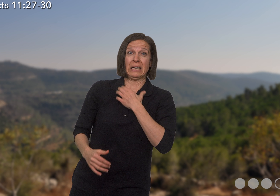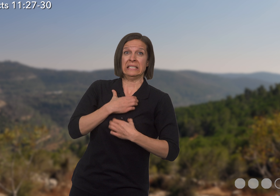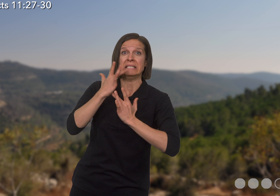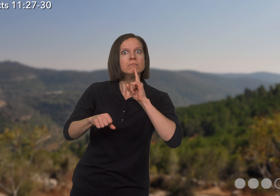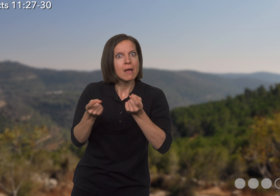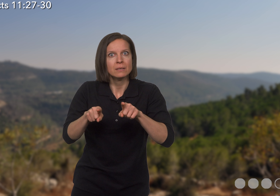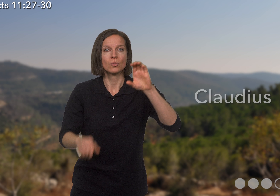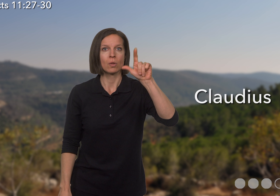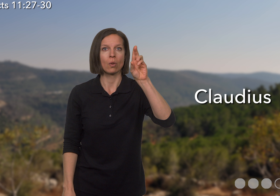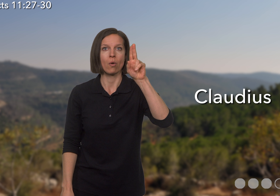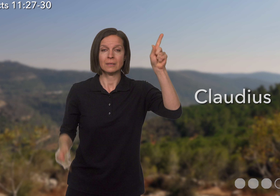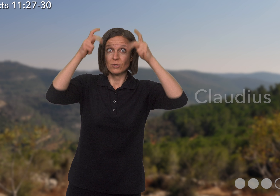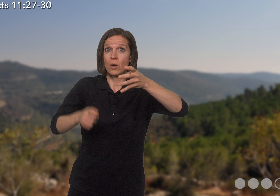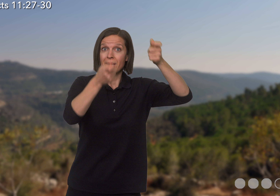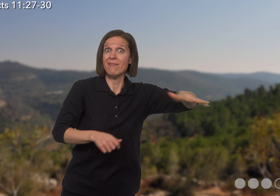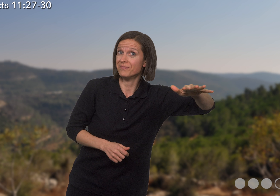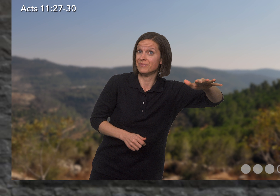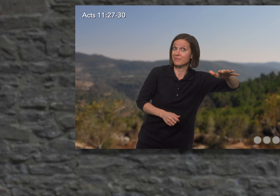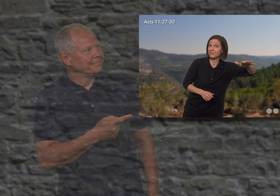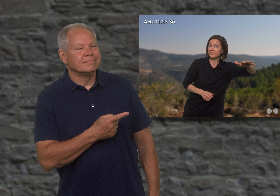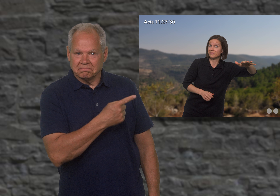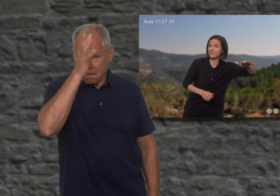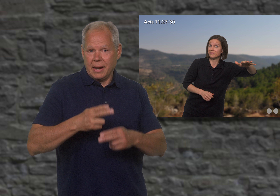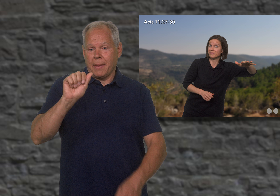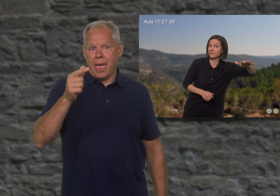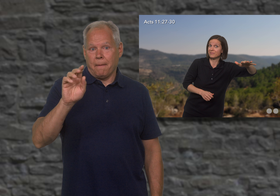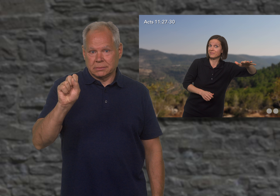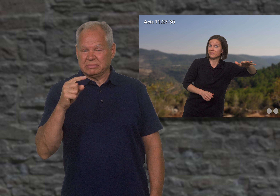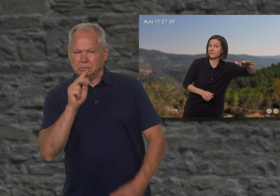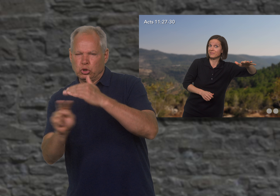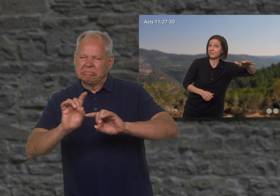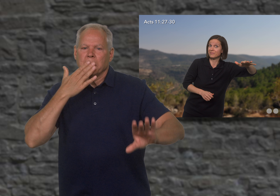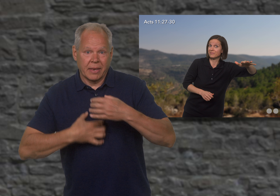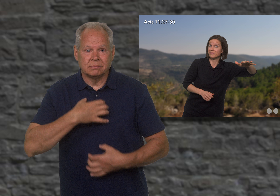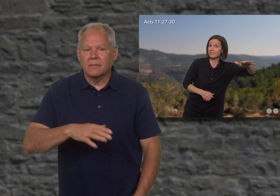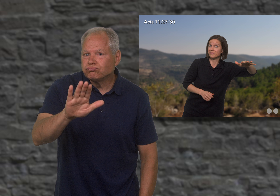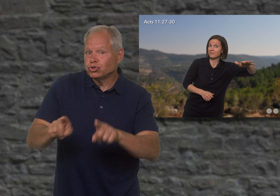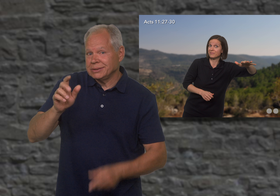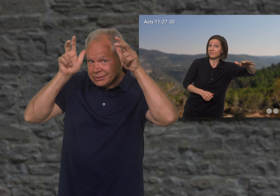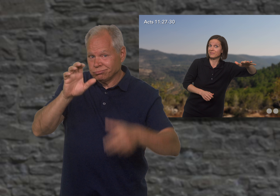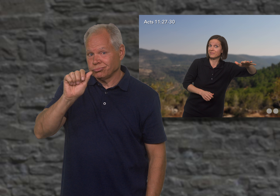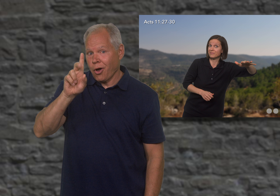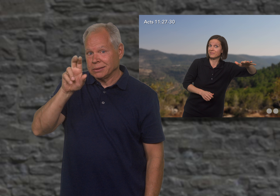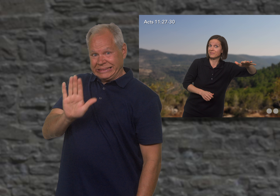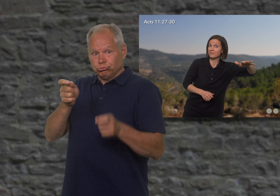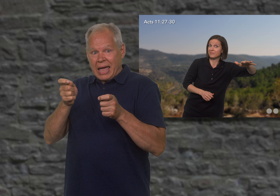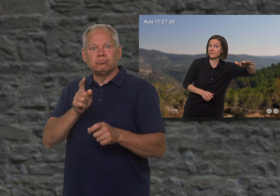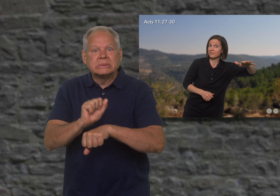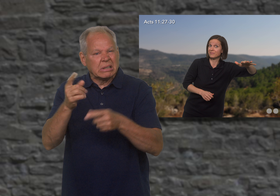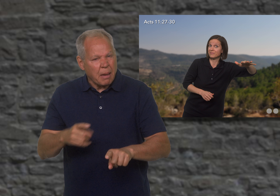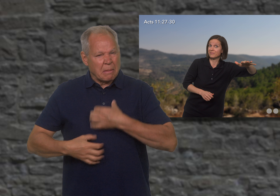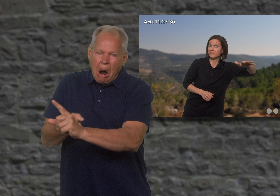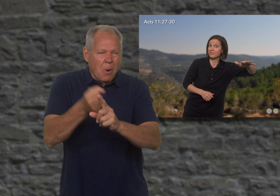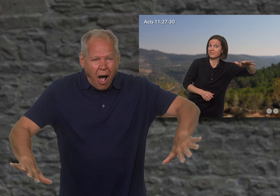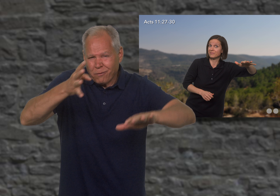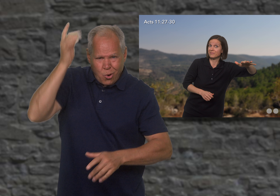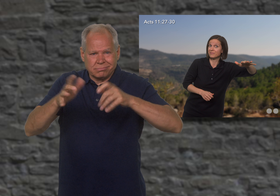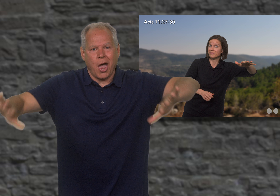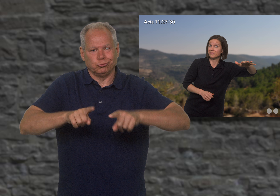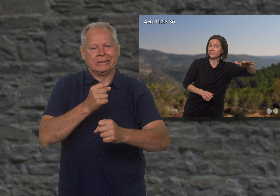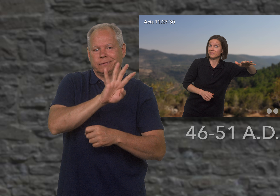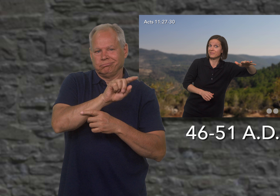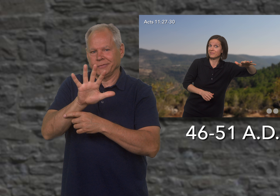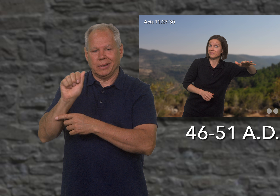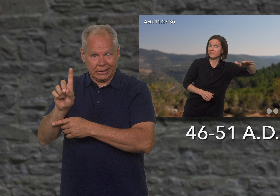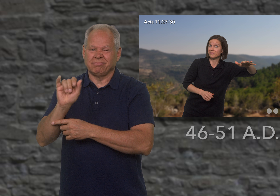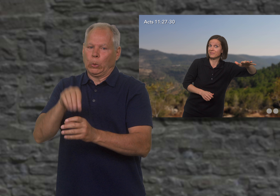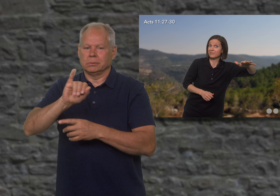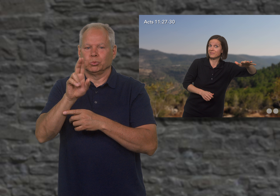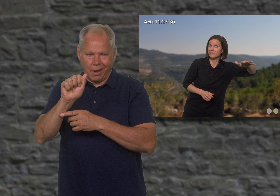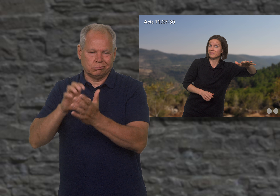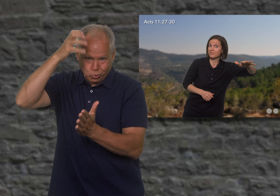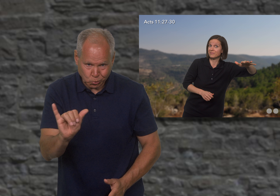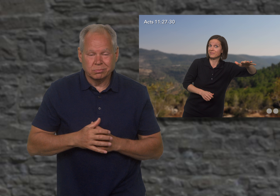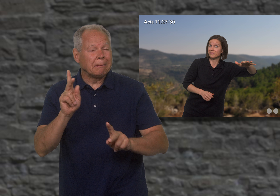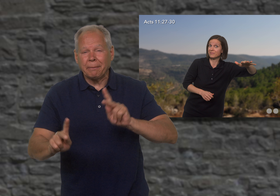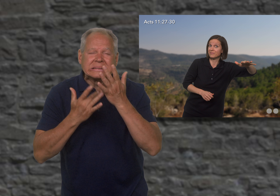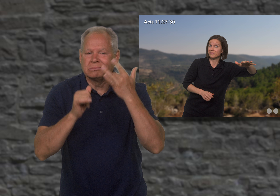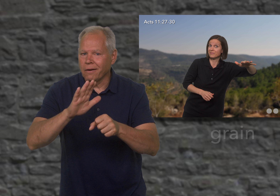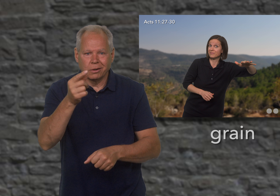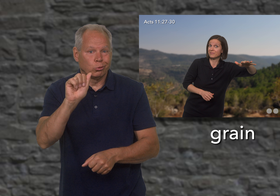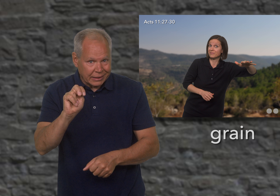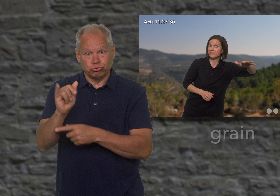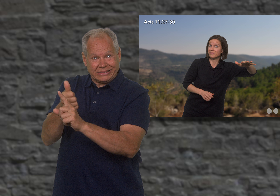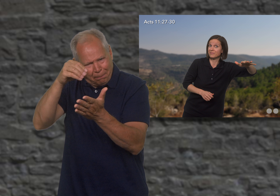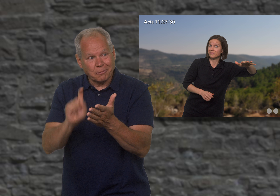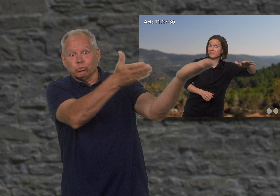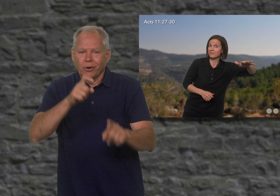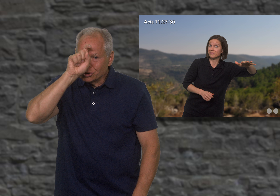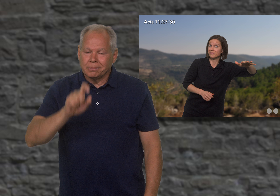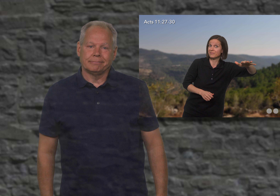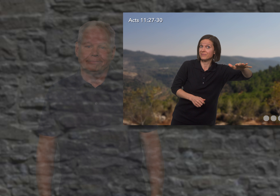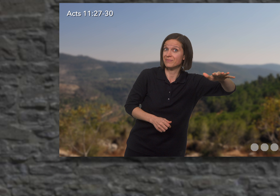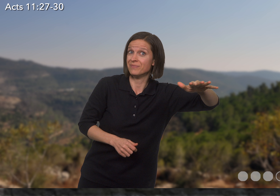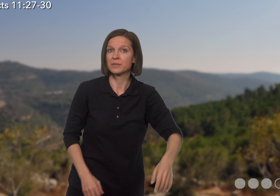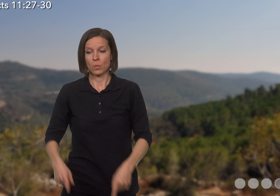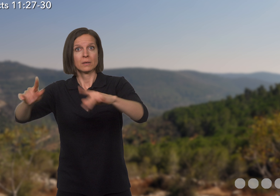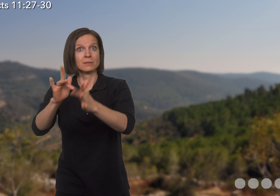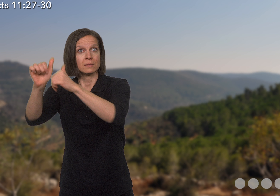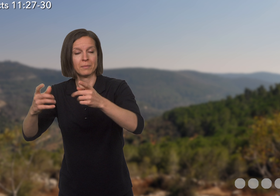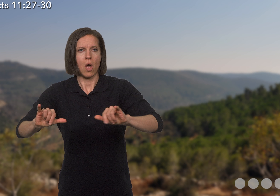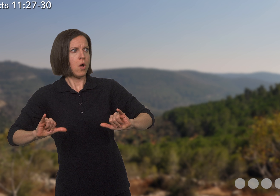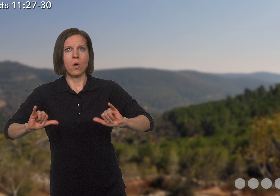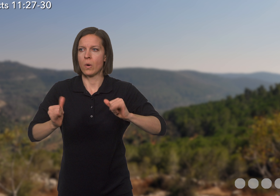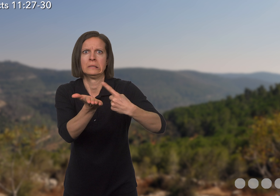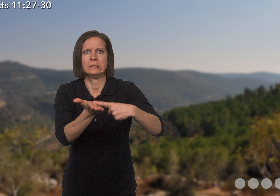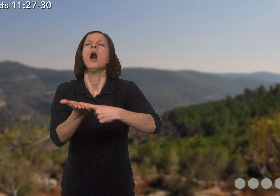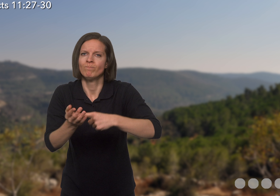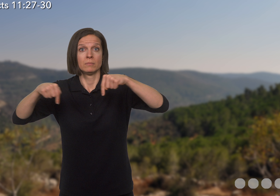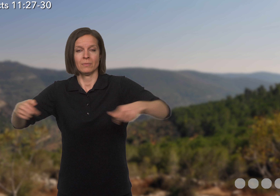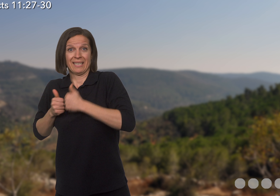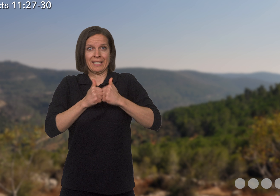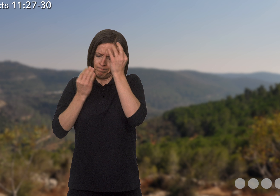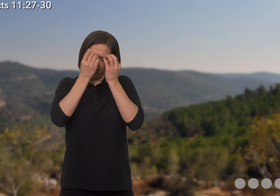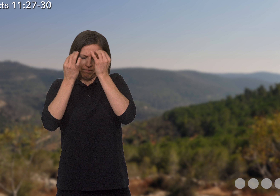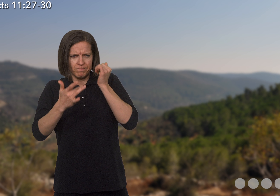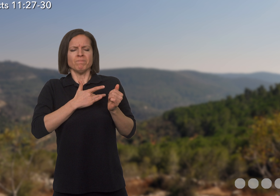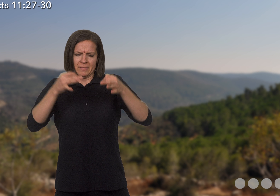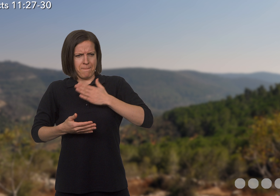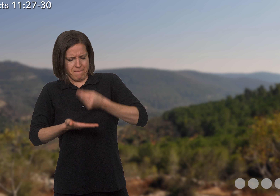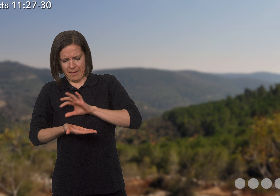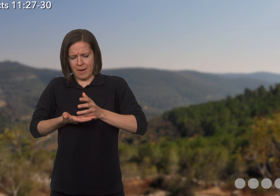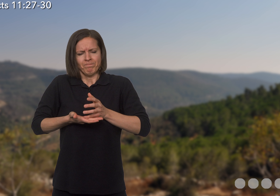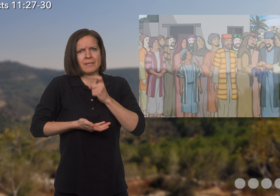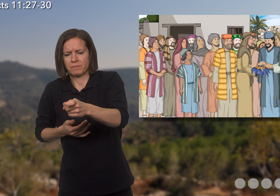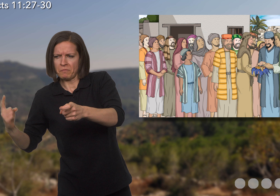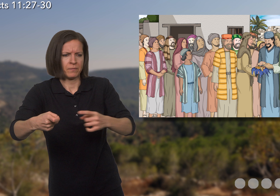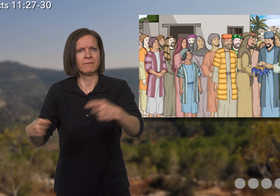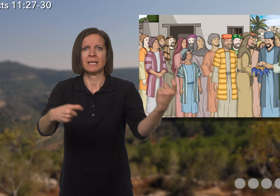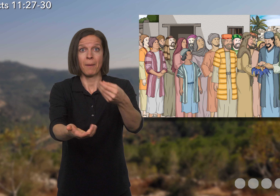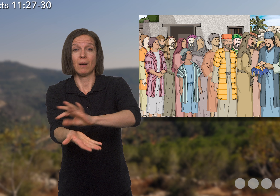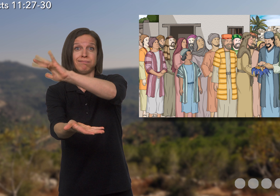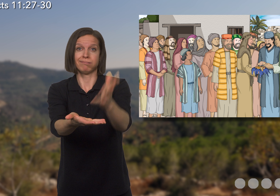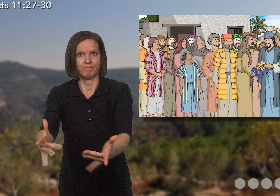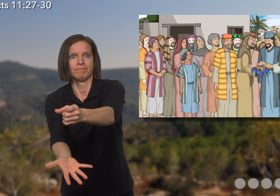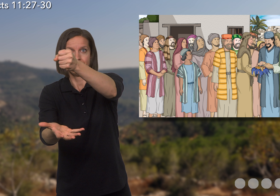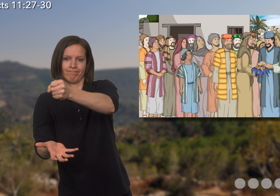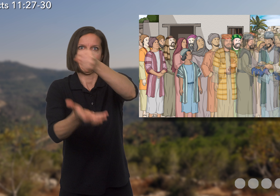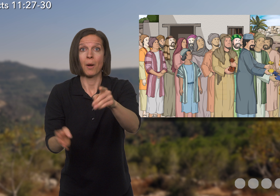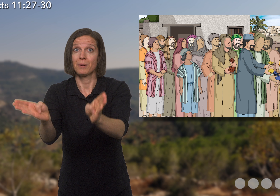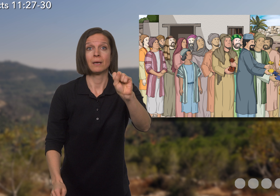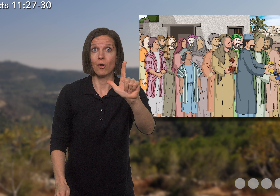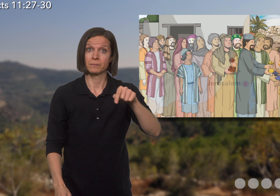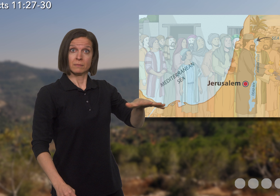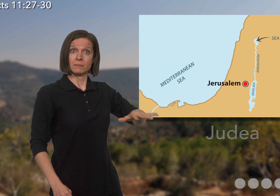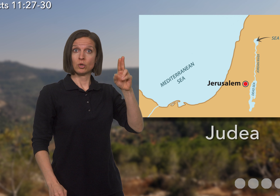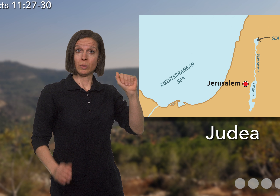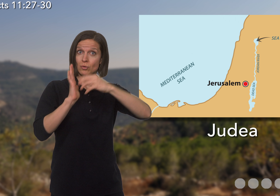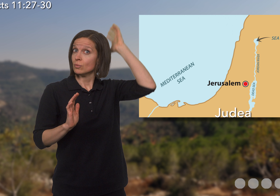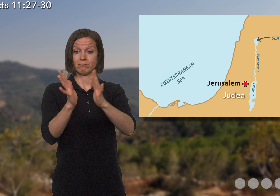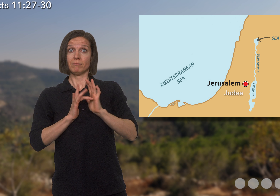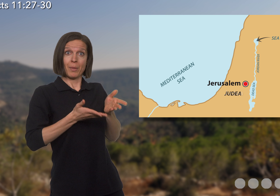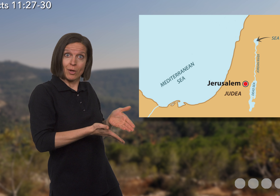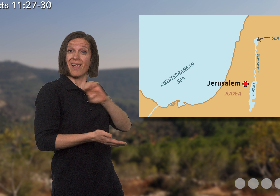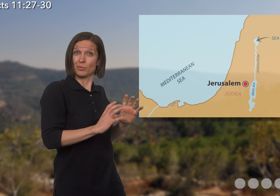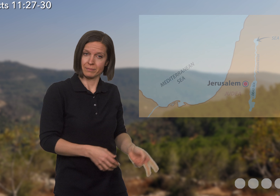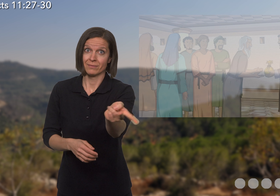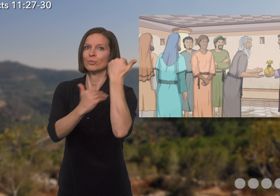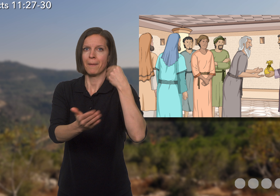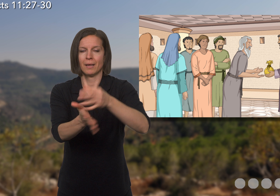(This happened under Claudius.) So the disciples, each according to his ability, decided to send relief to the brothers living in Judea.